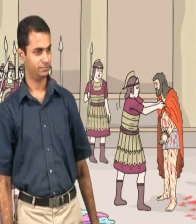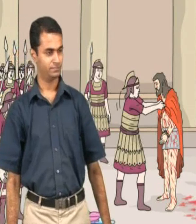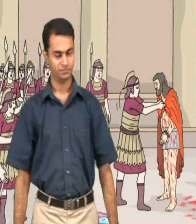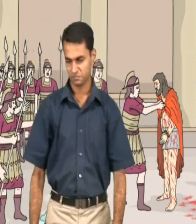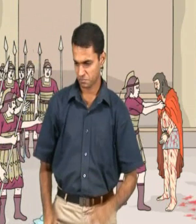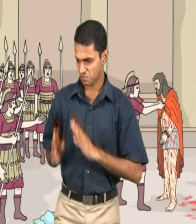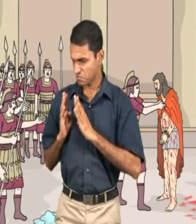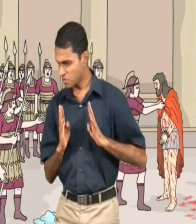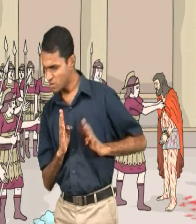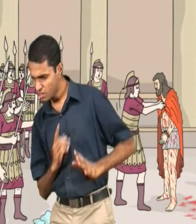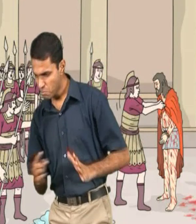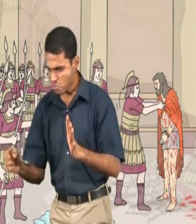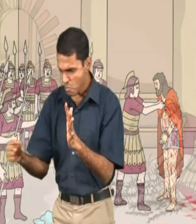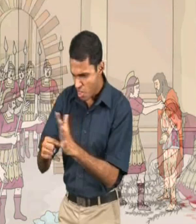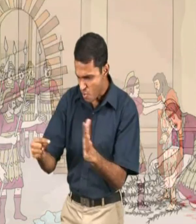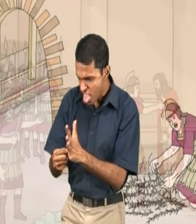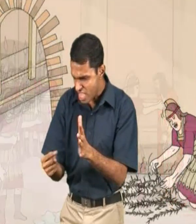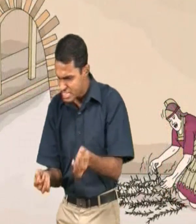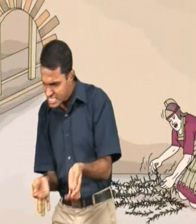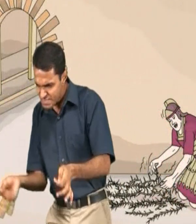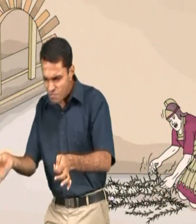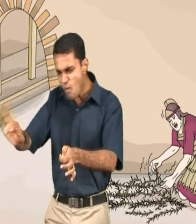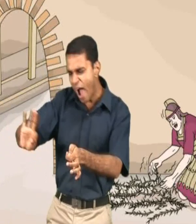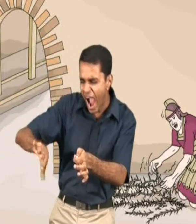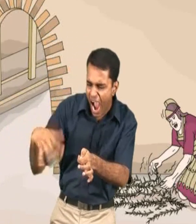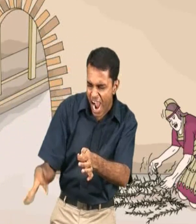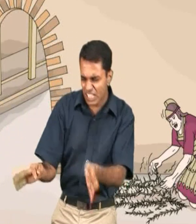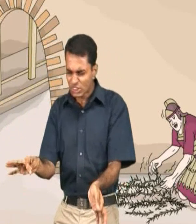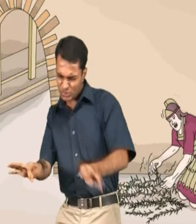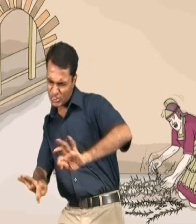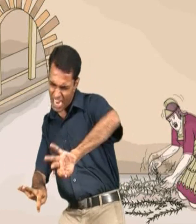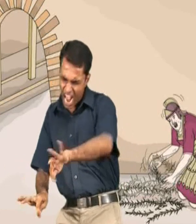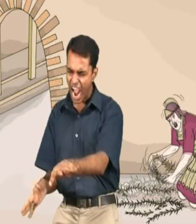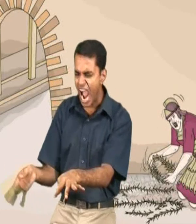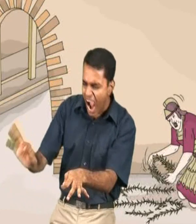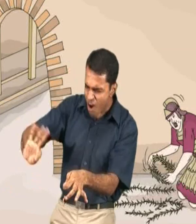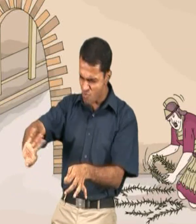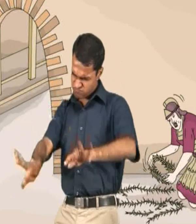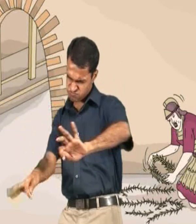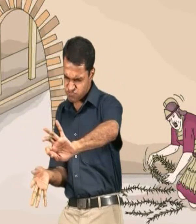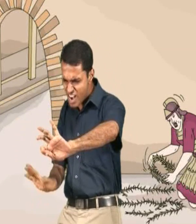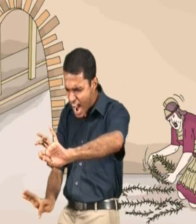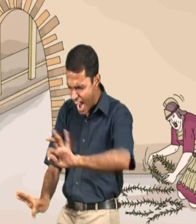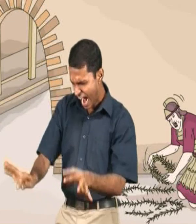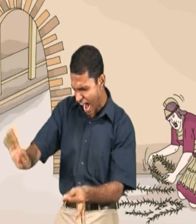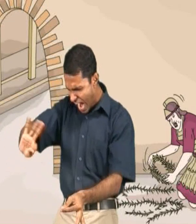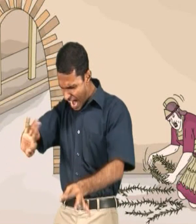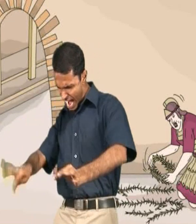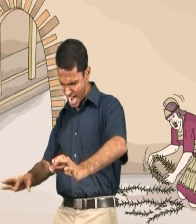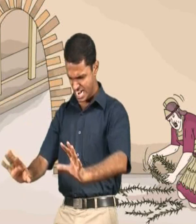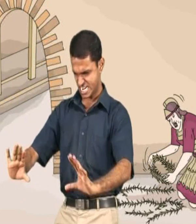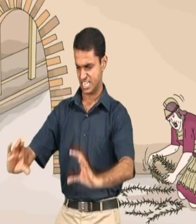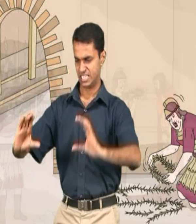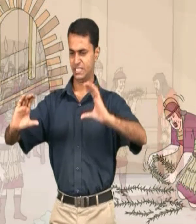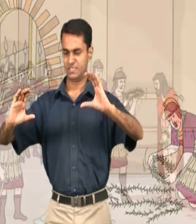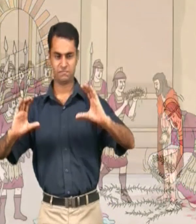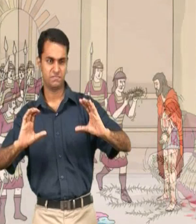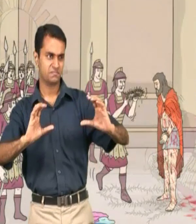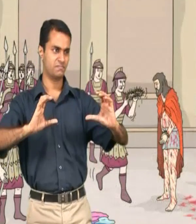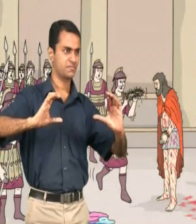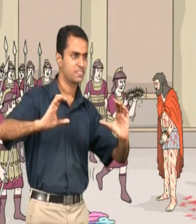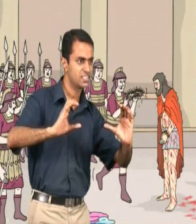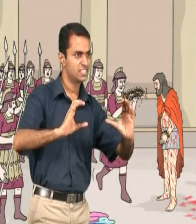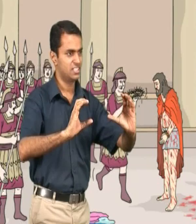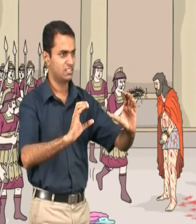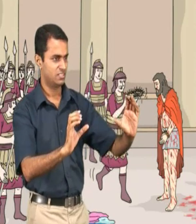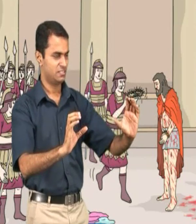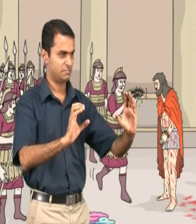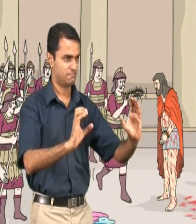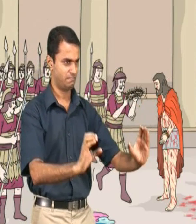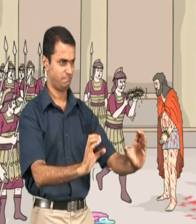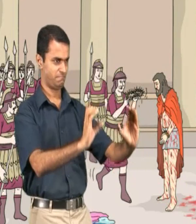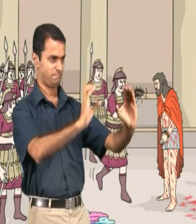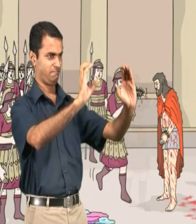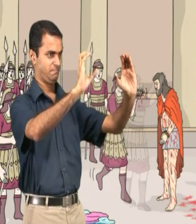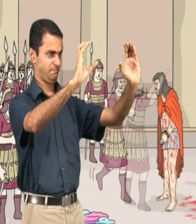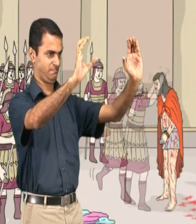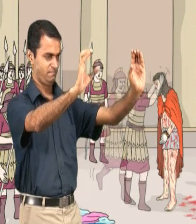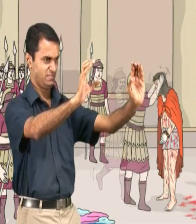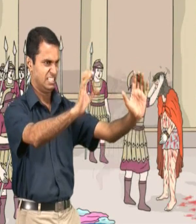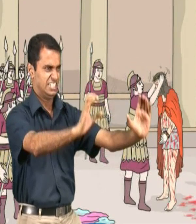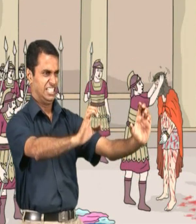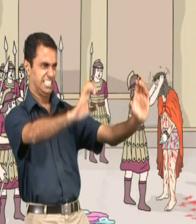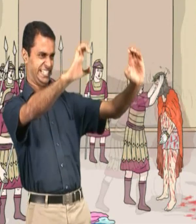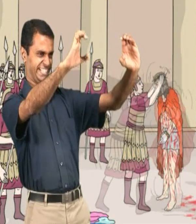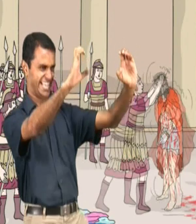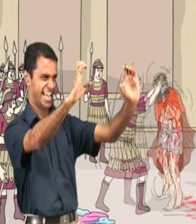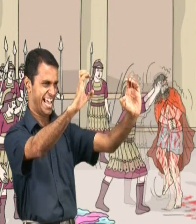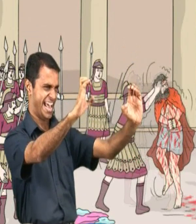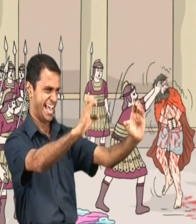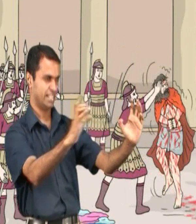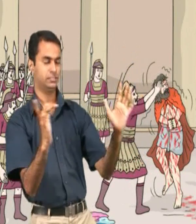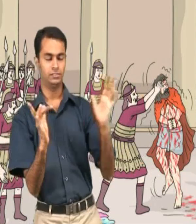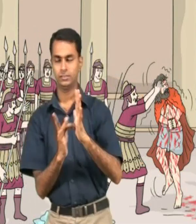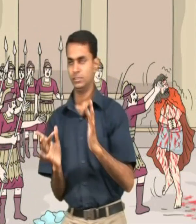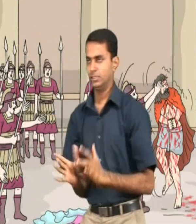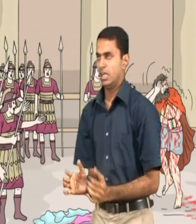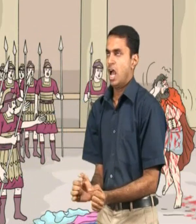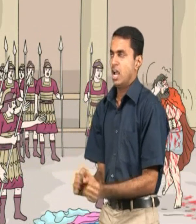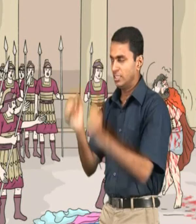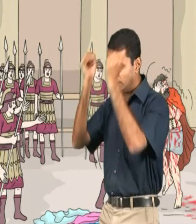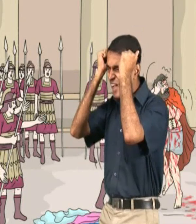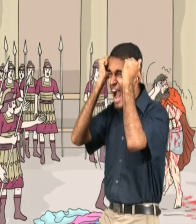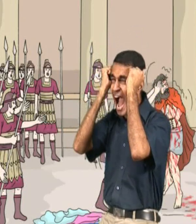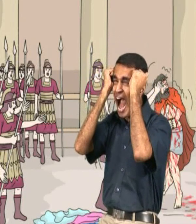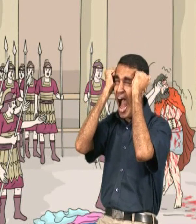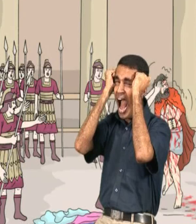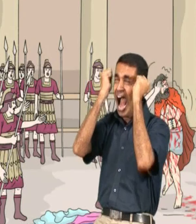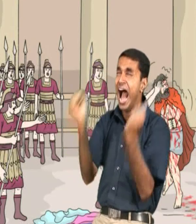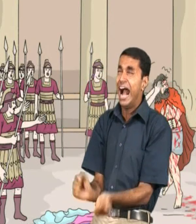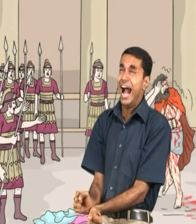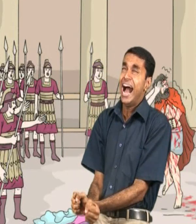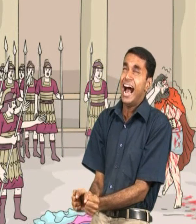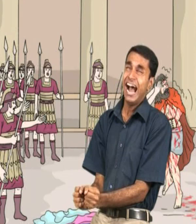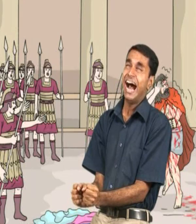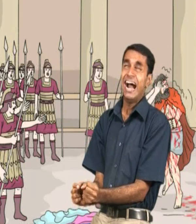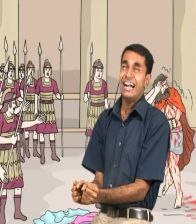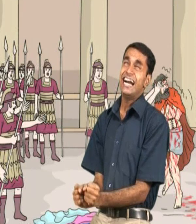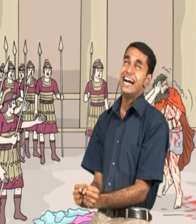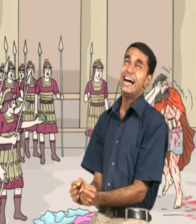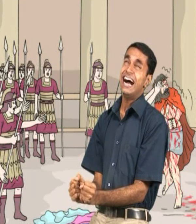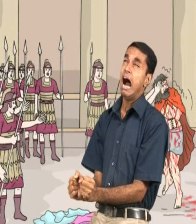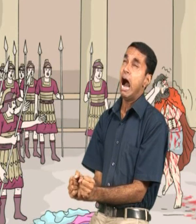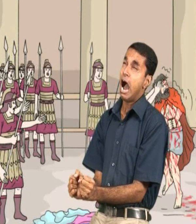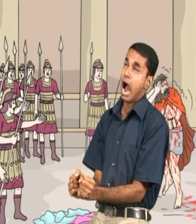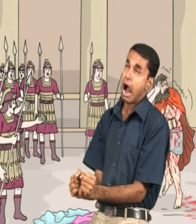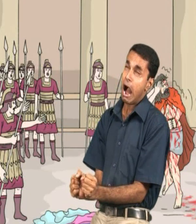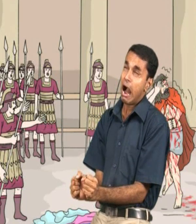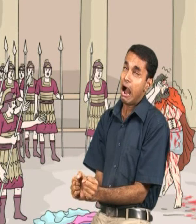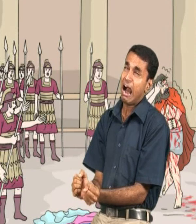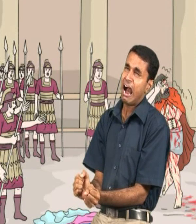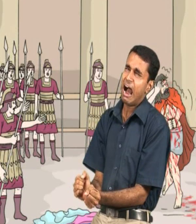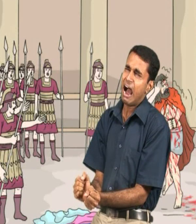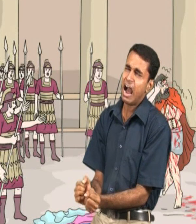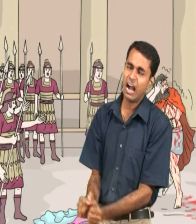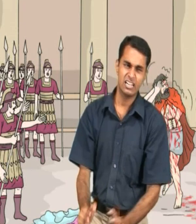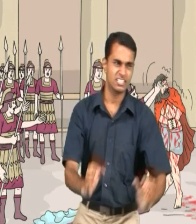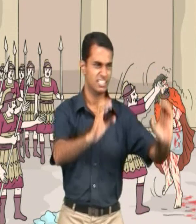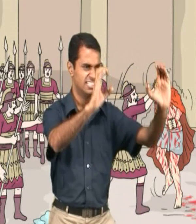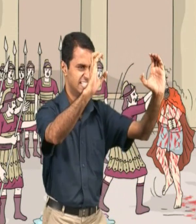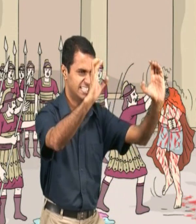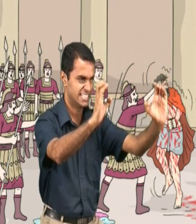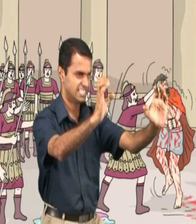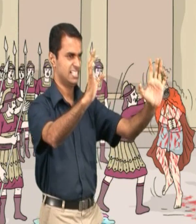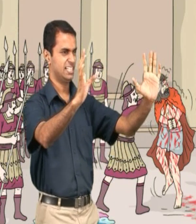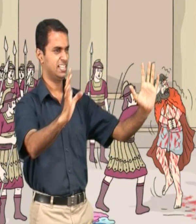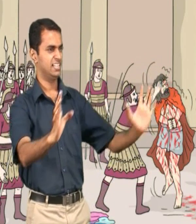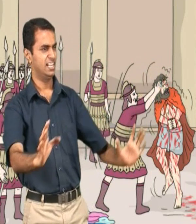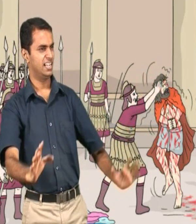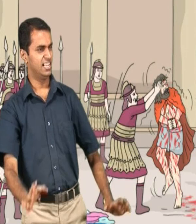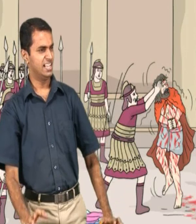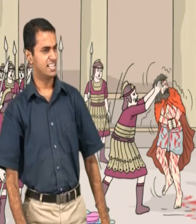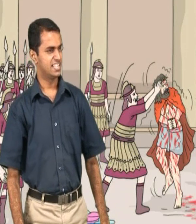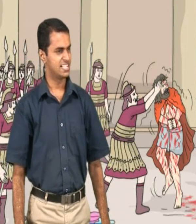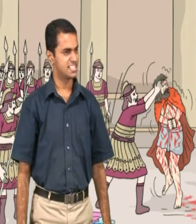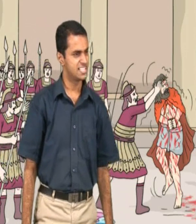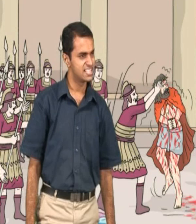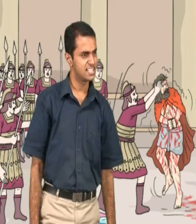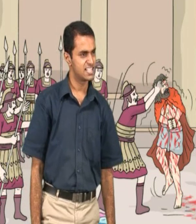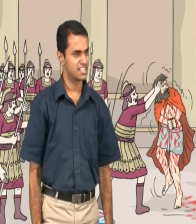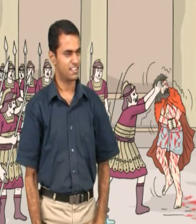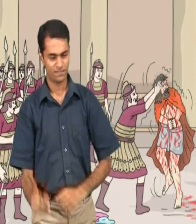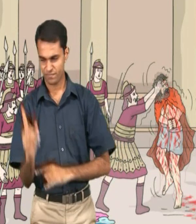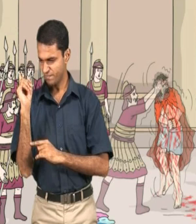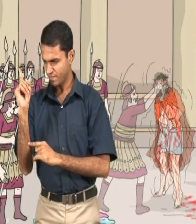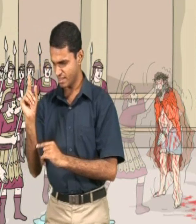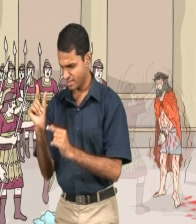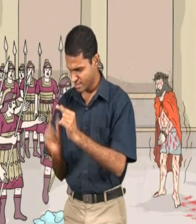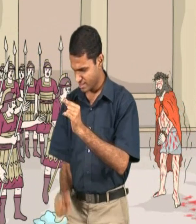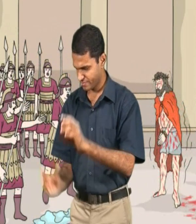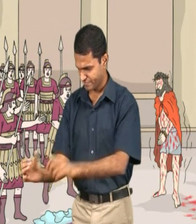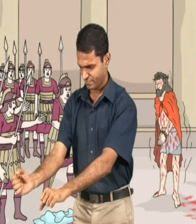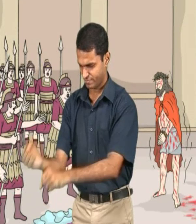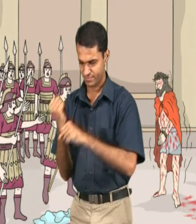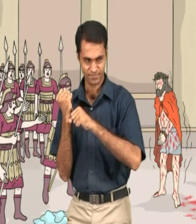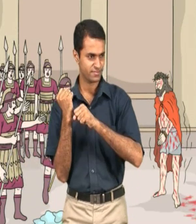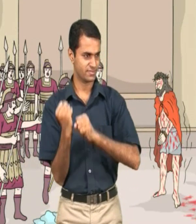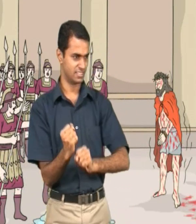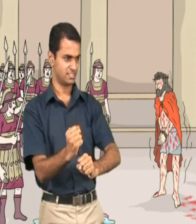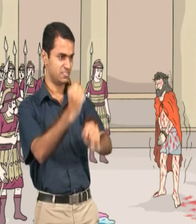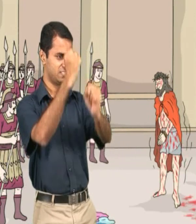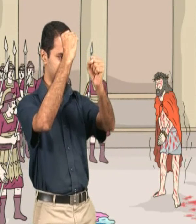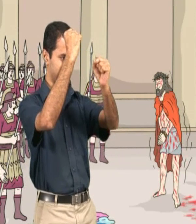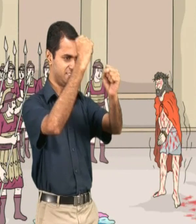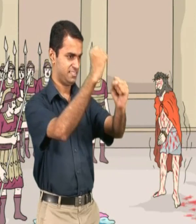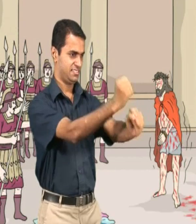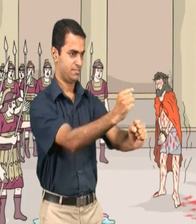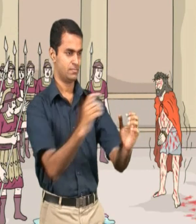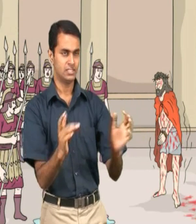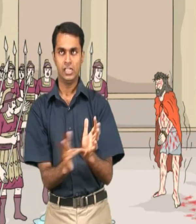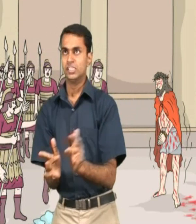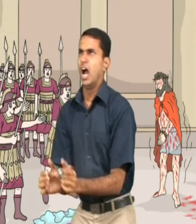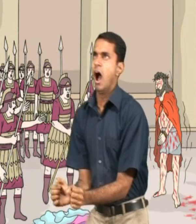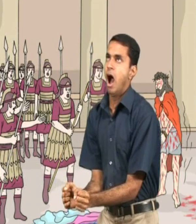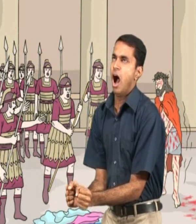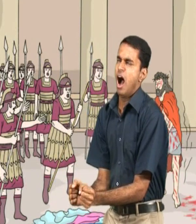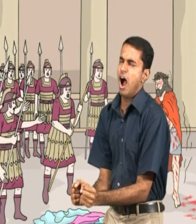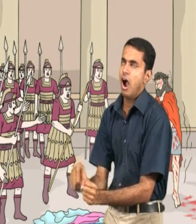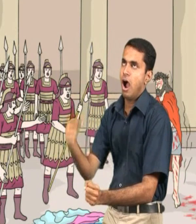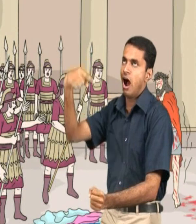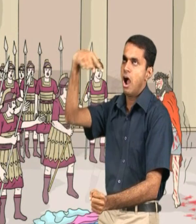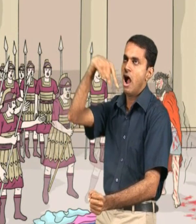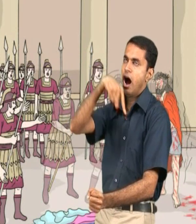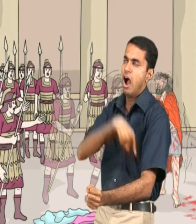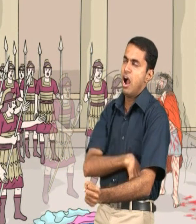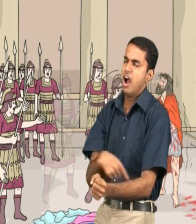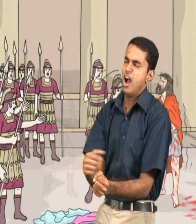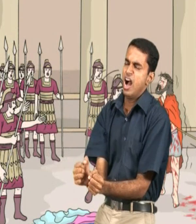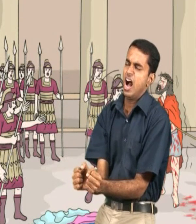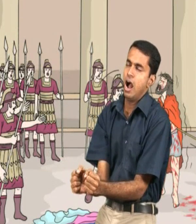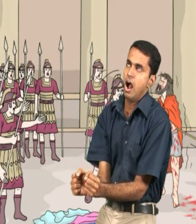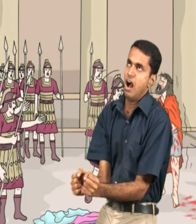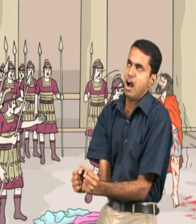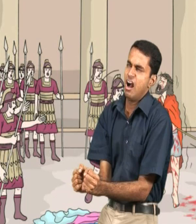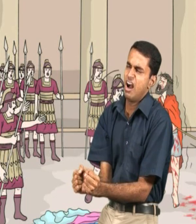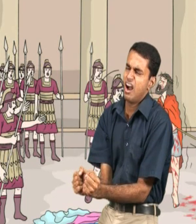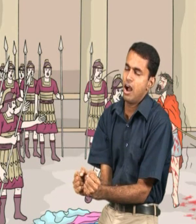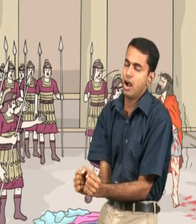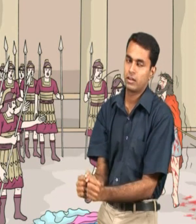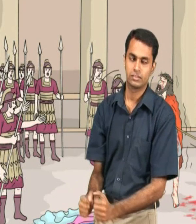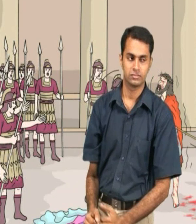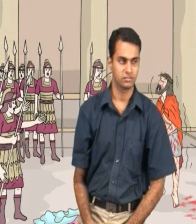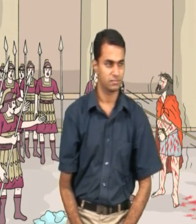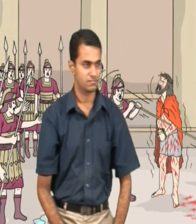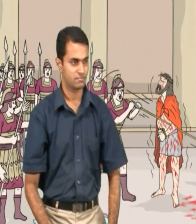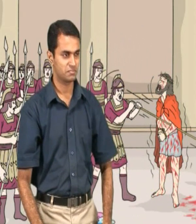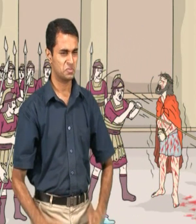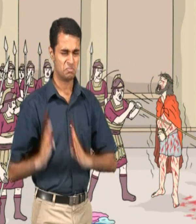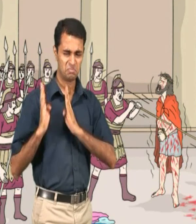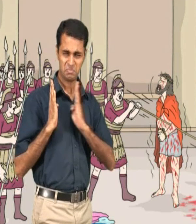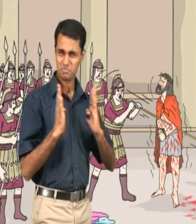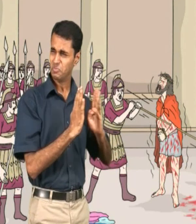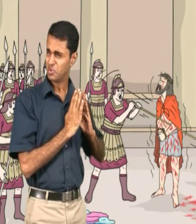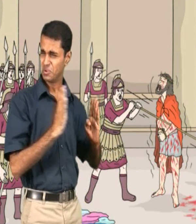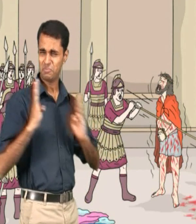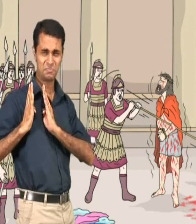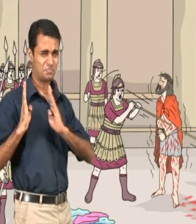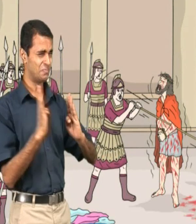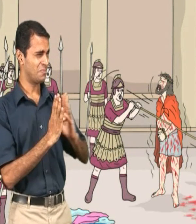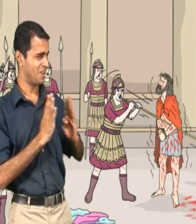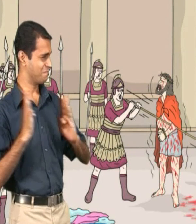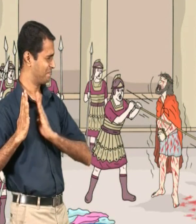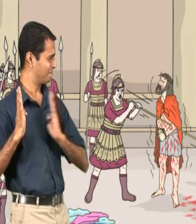And they twisted together a crown of thorns and set it on His head.